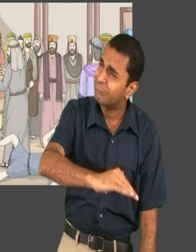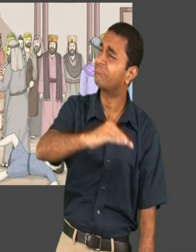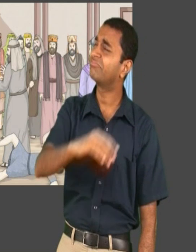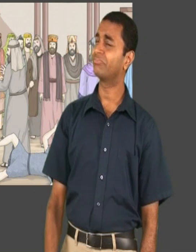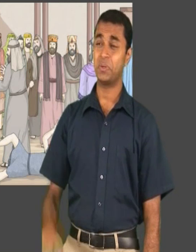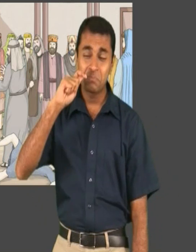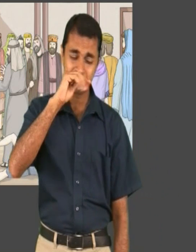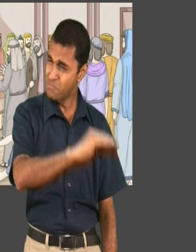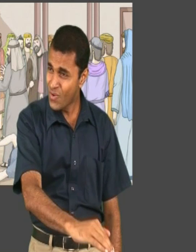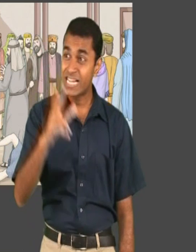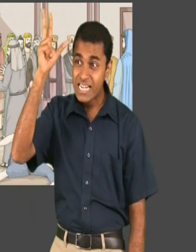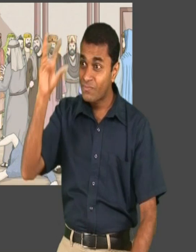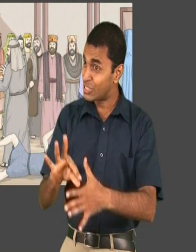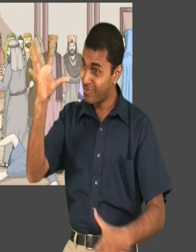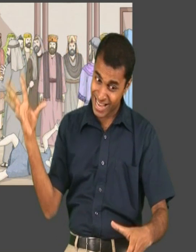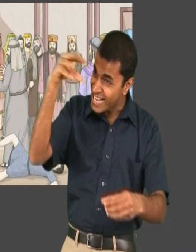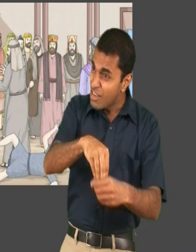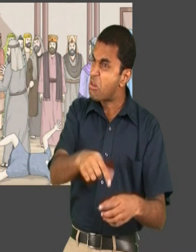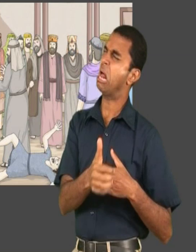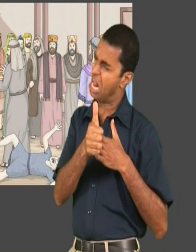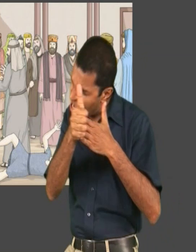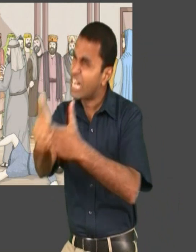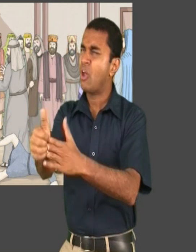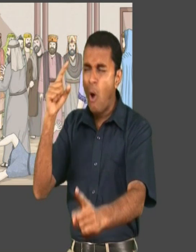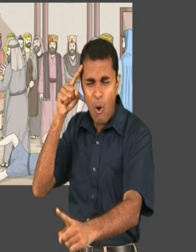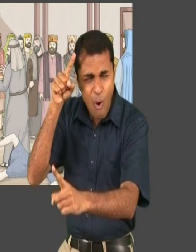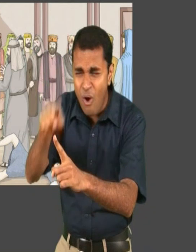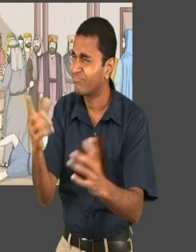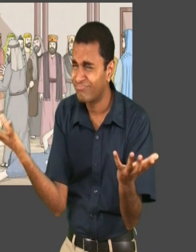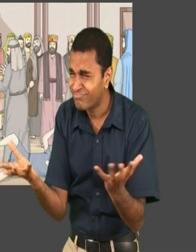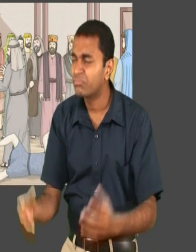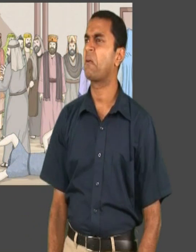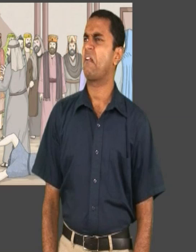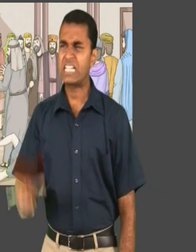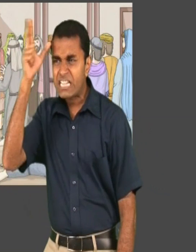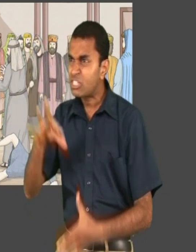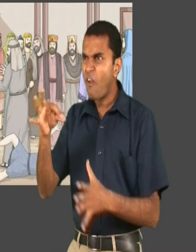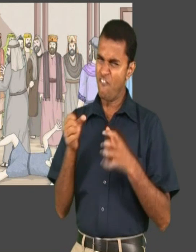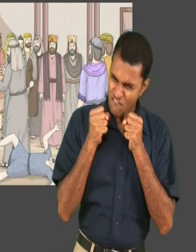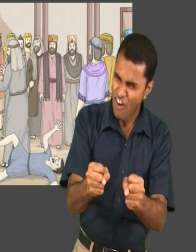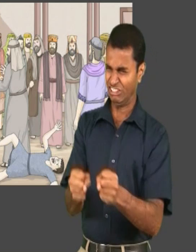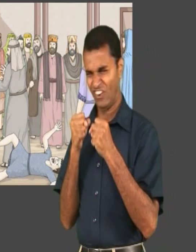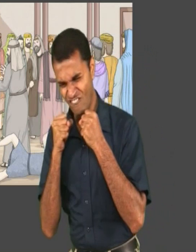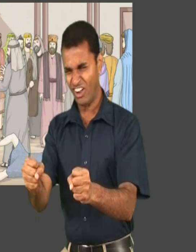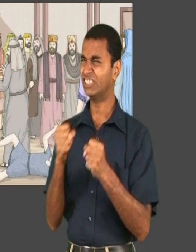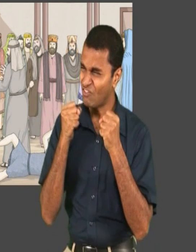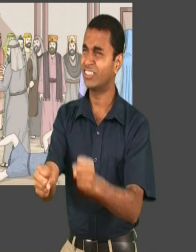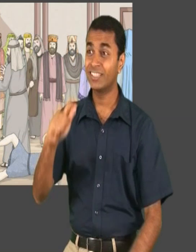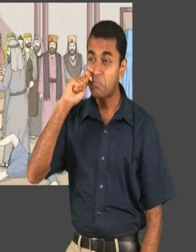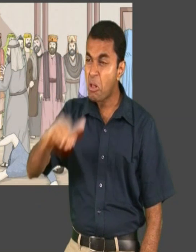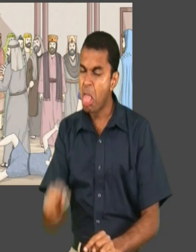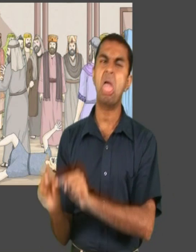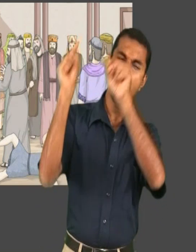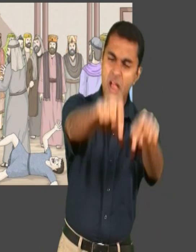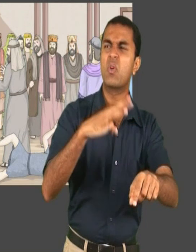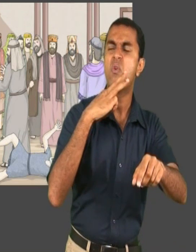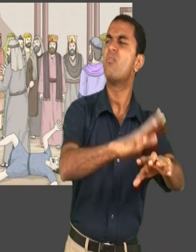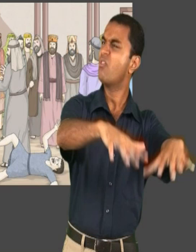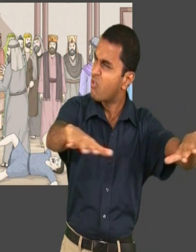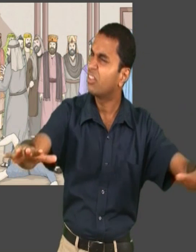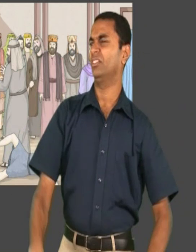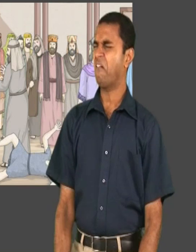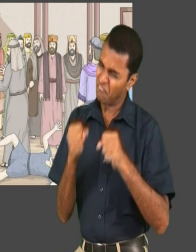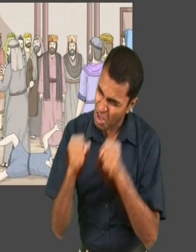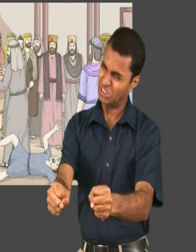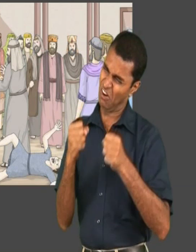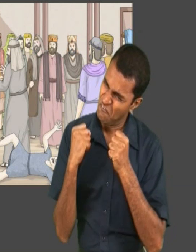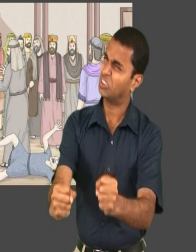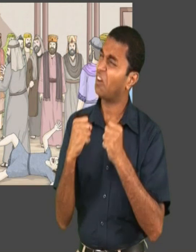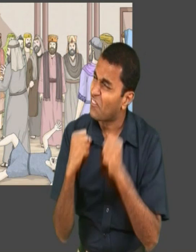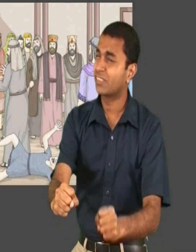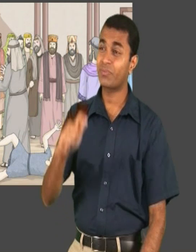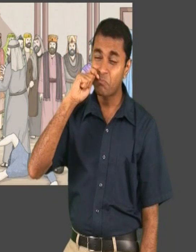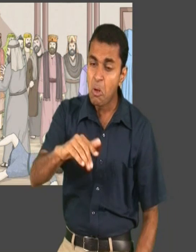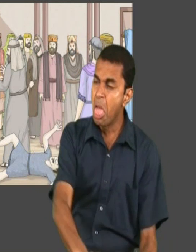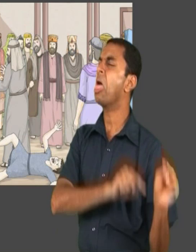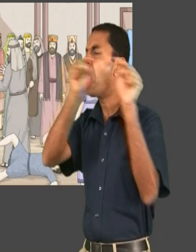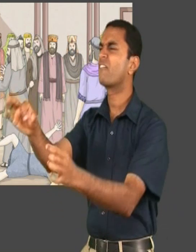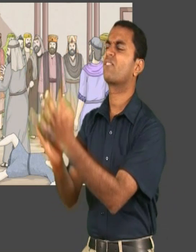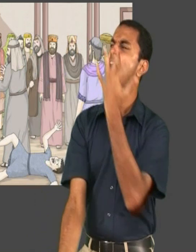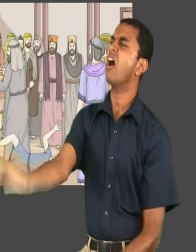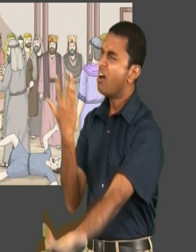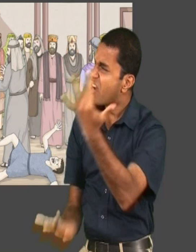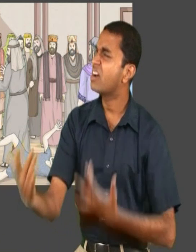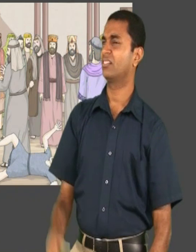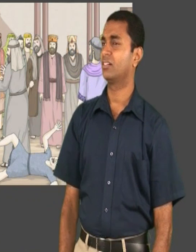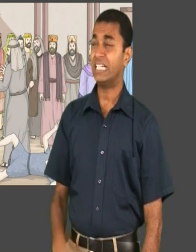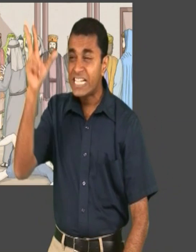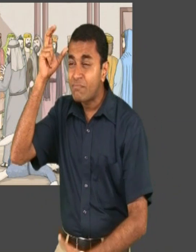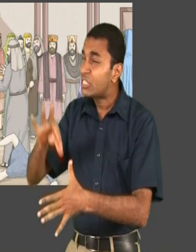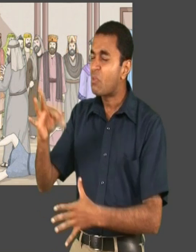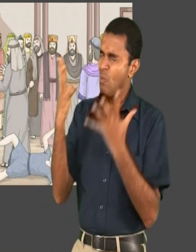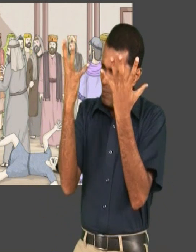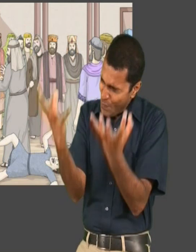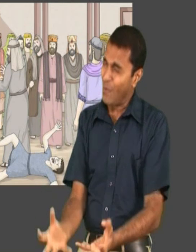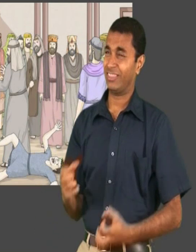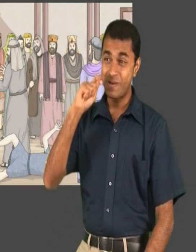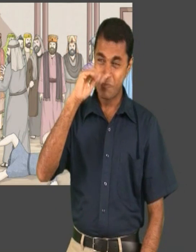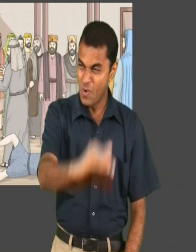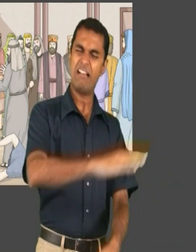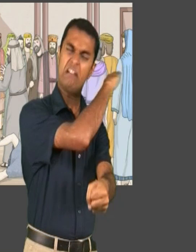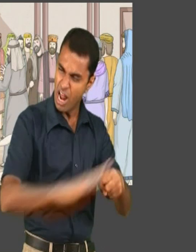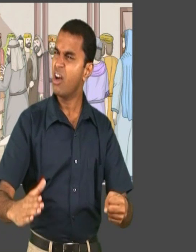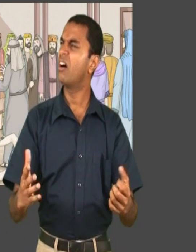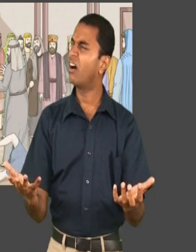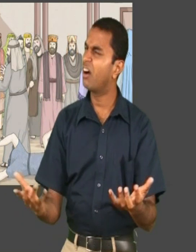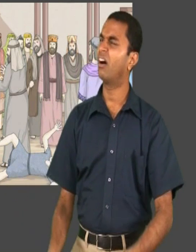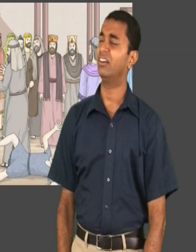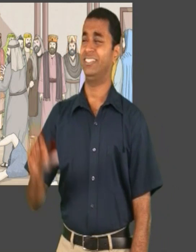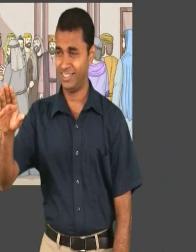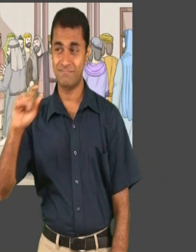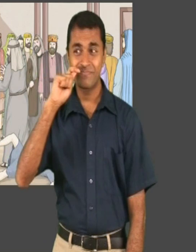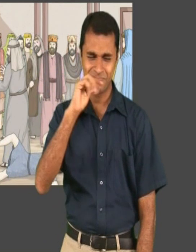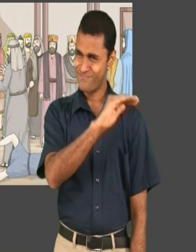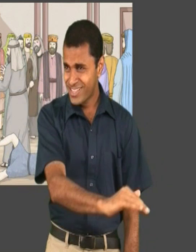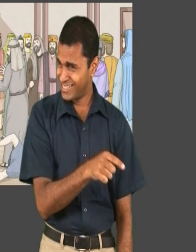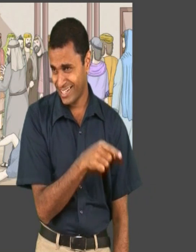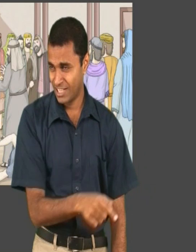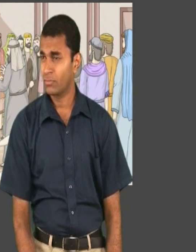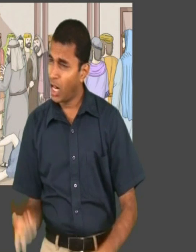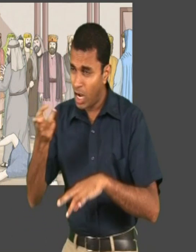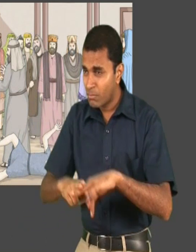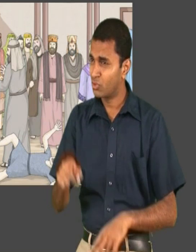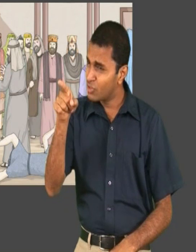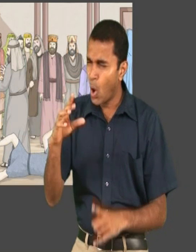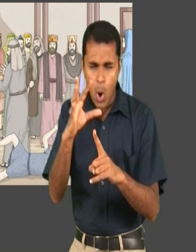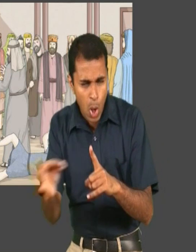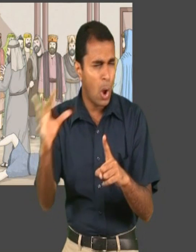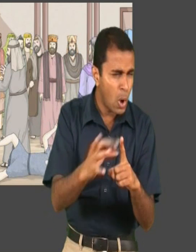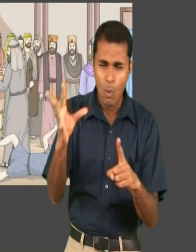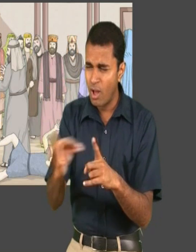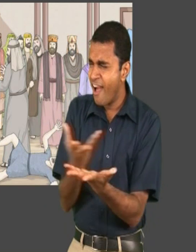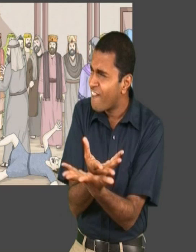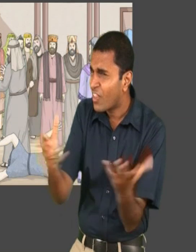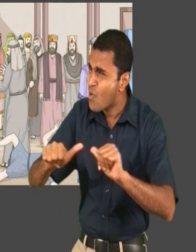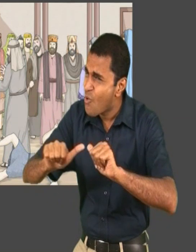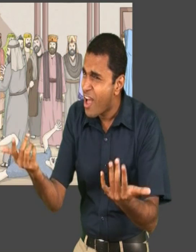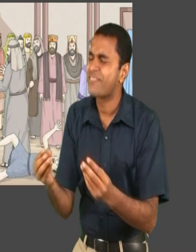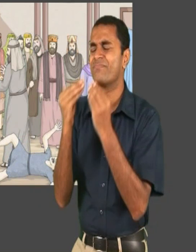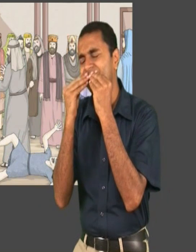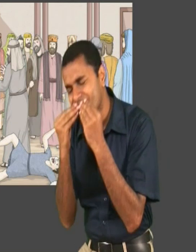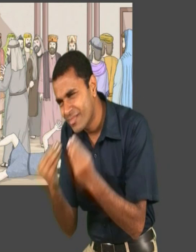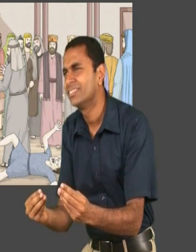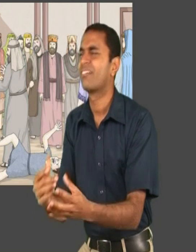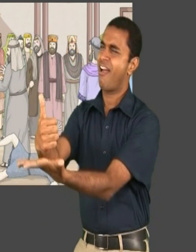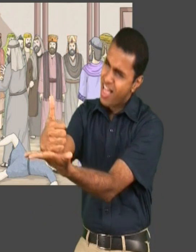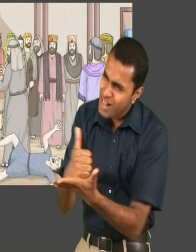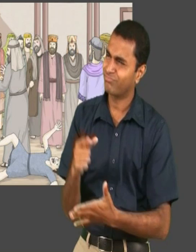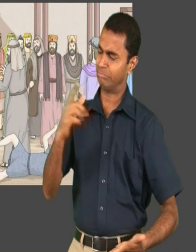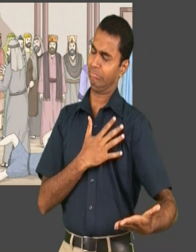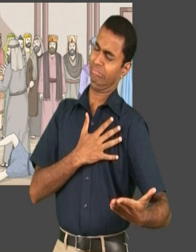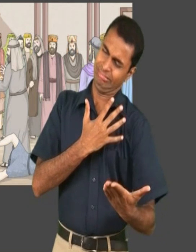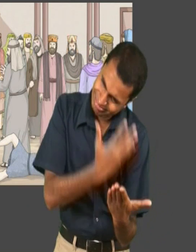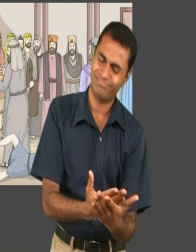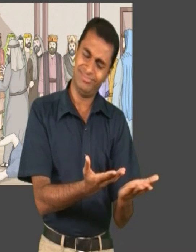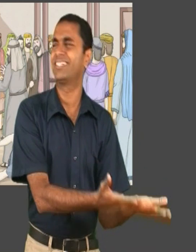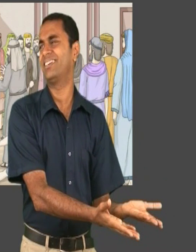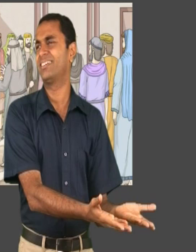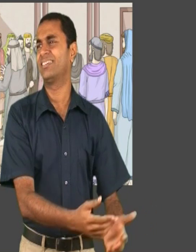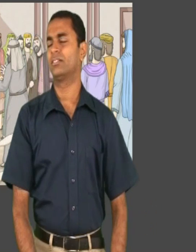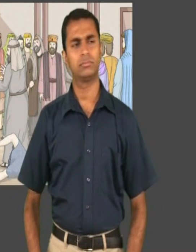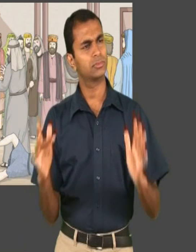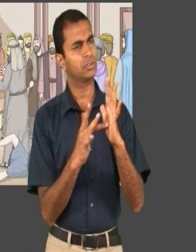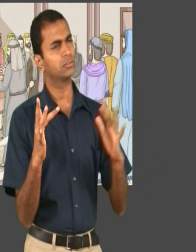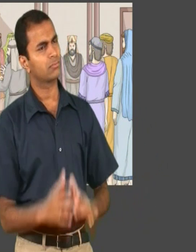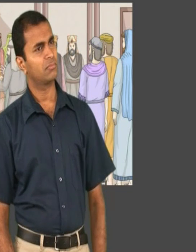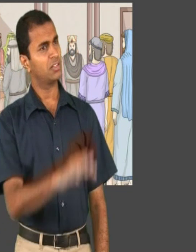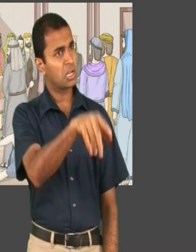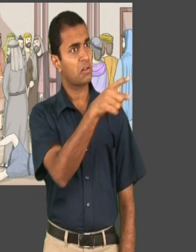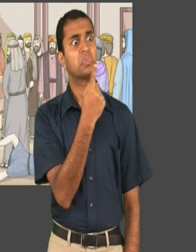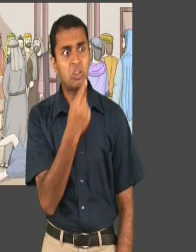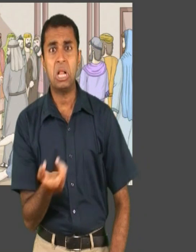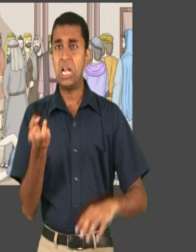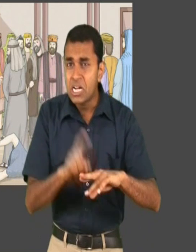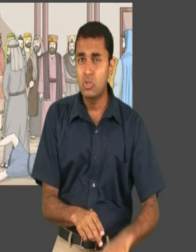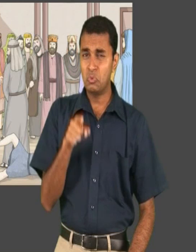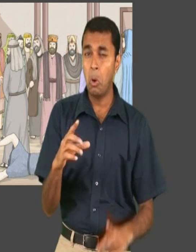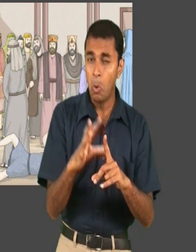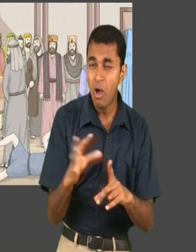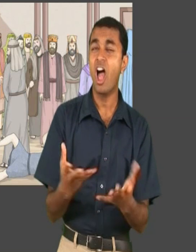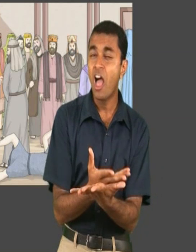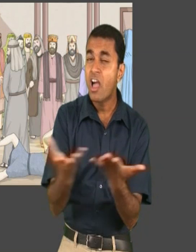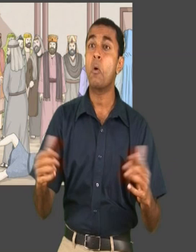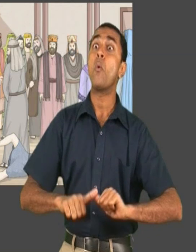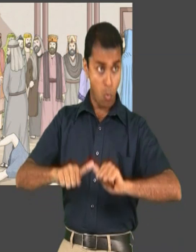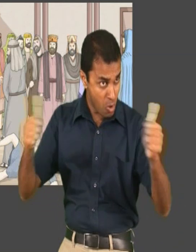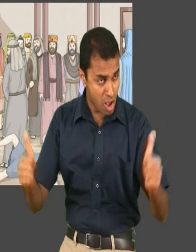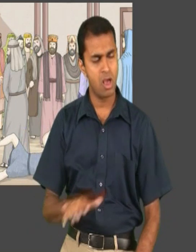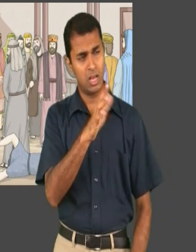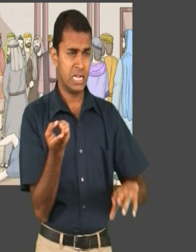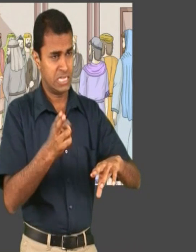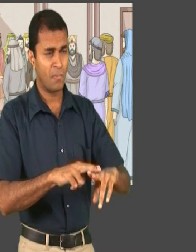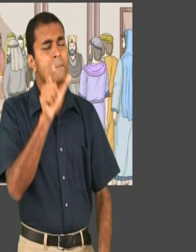“It often throws him into the fire or into the water, trying to kill him. But if You can do anything, have compassion on us and help us.” “If You can?”